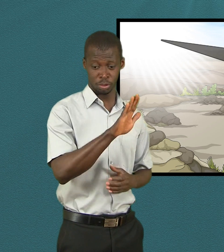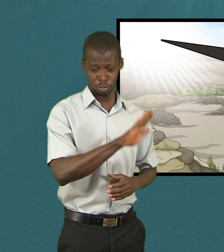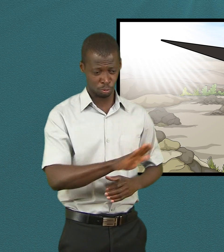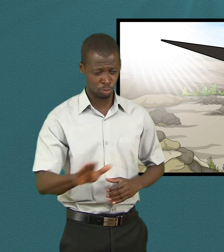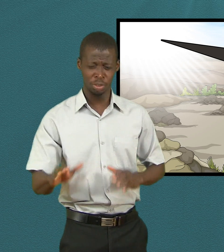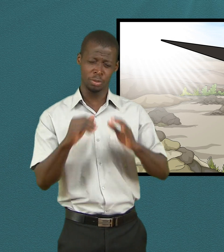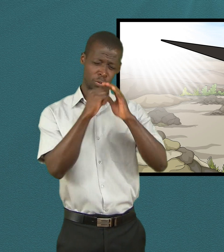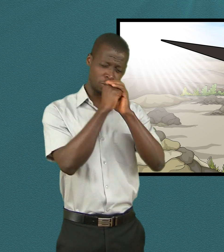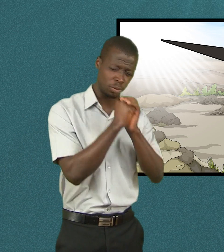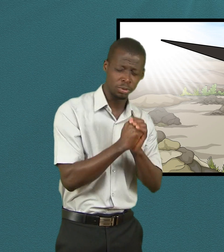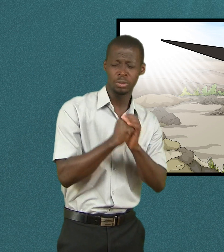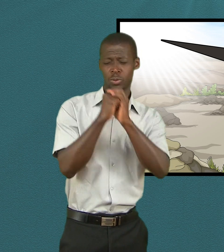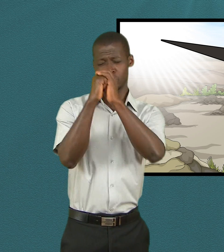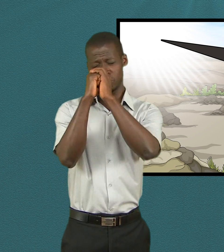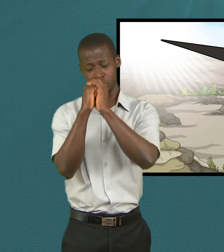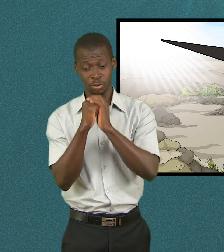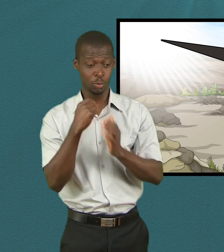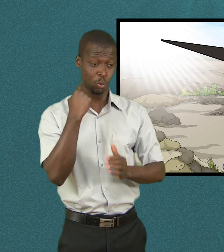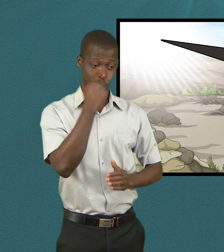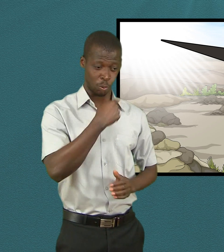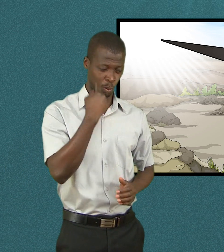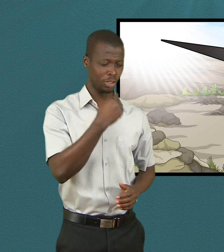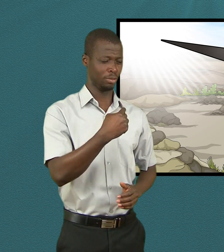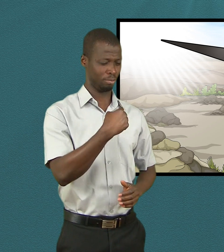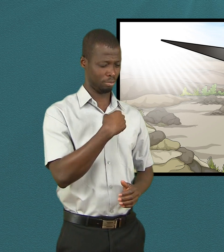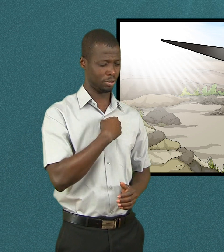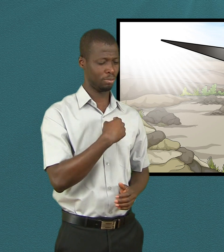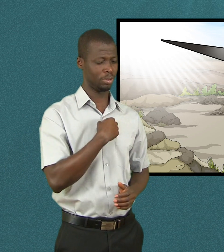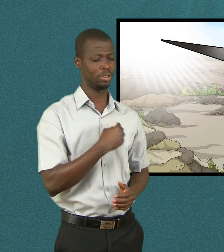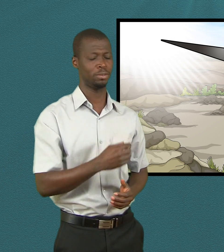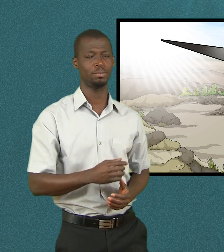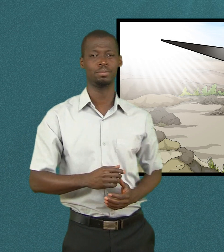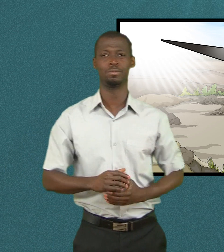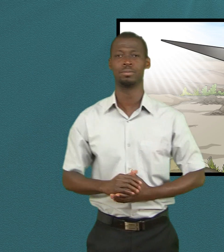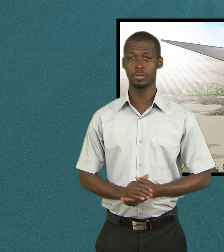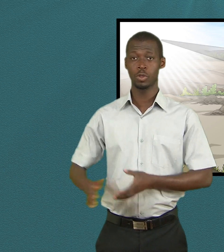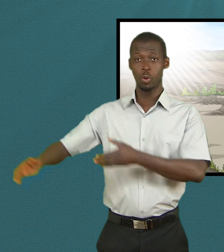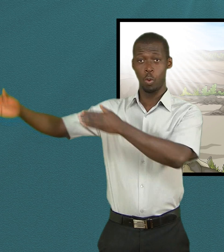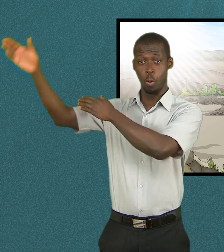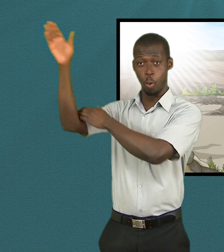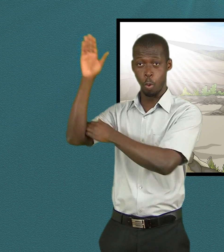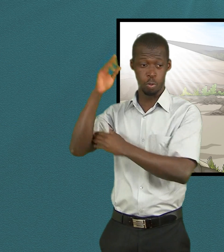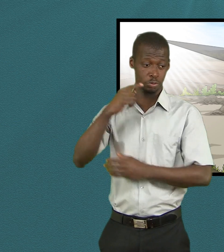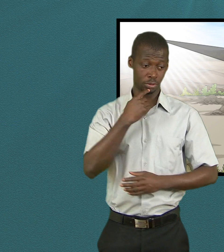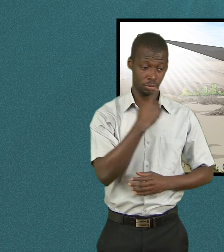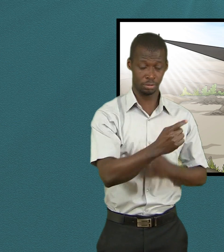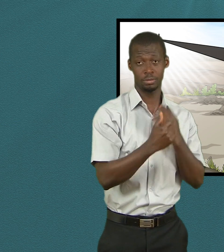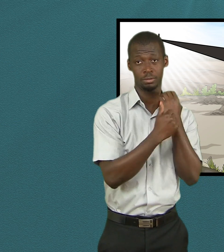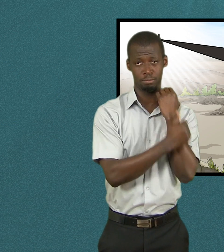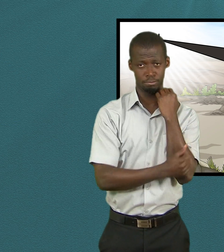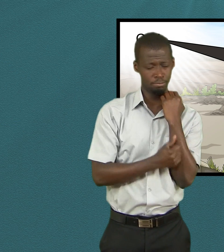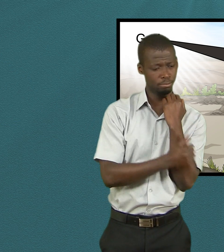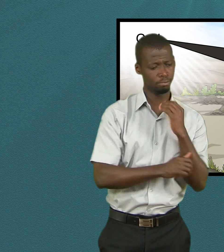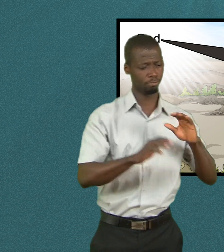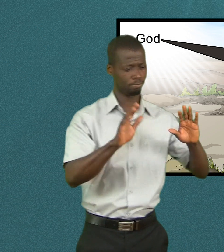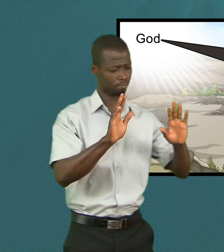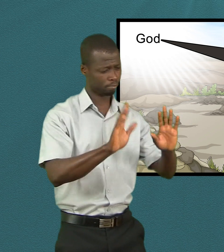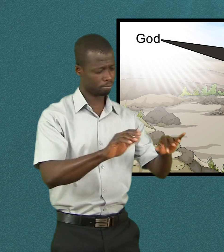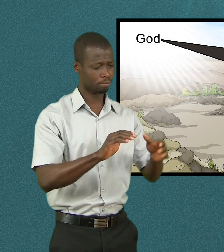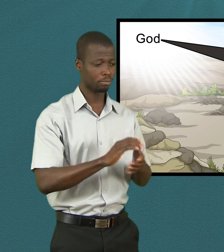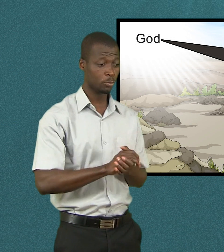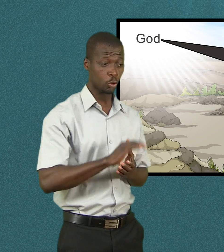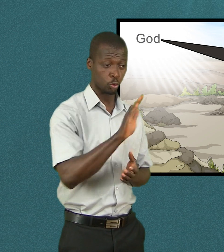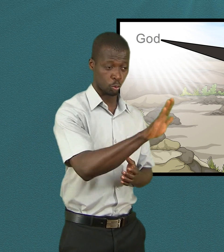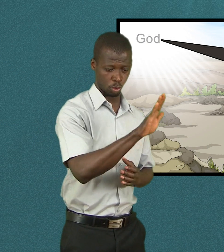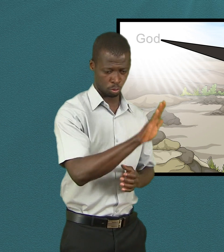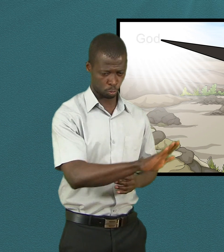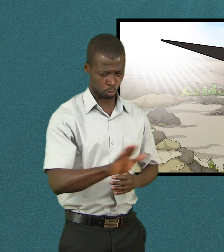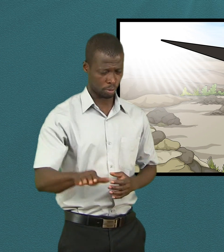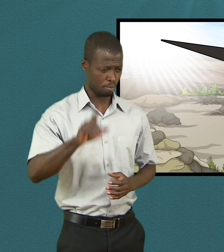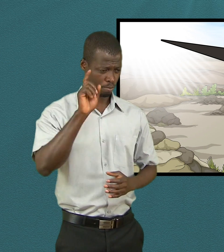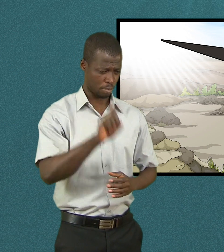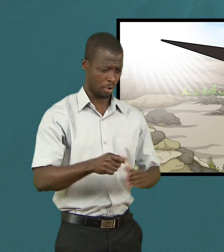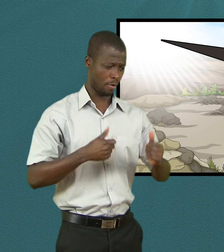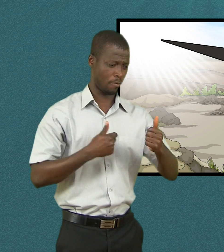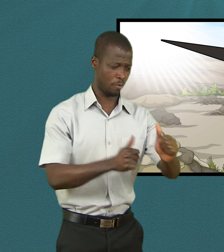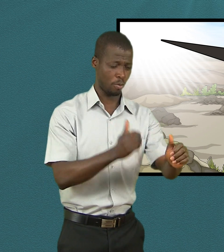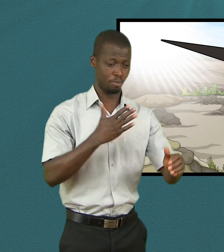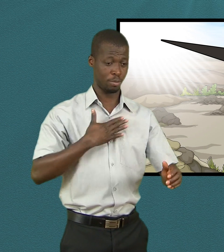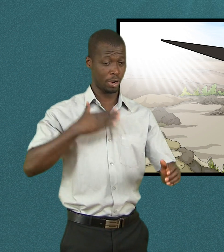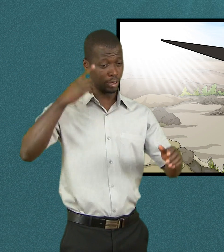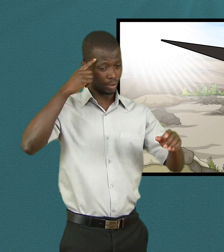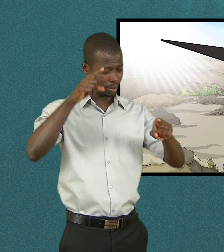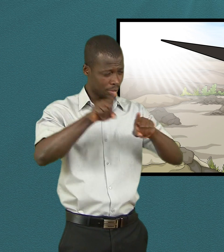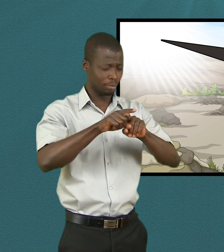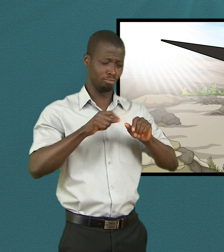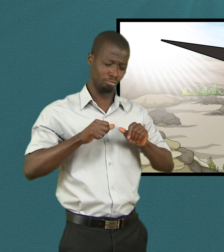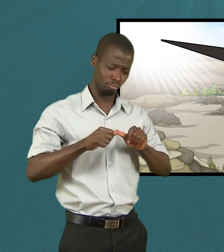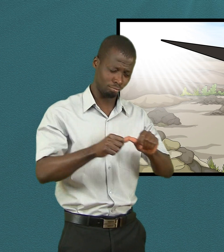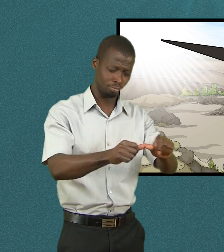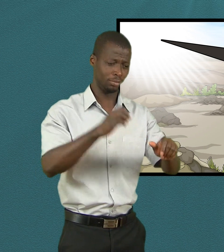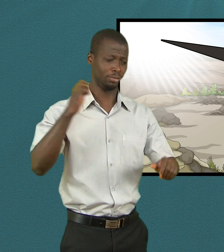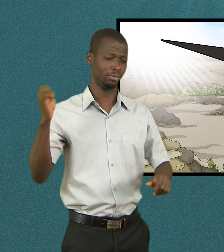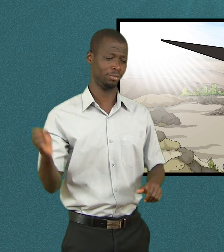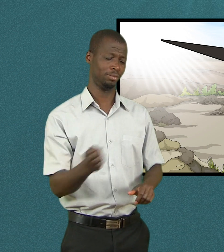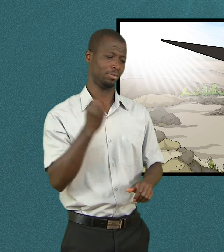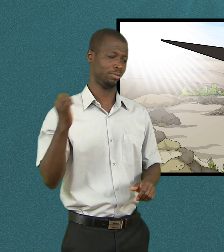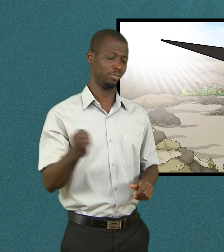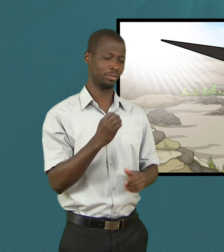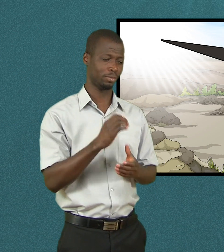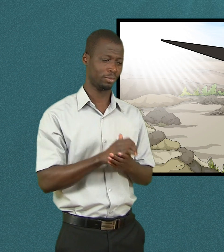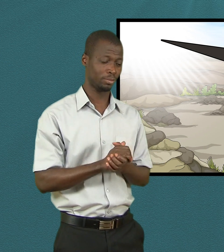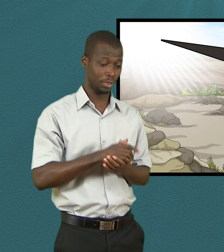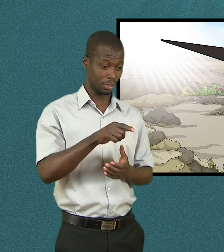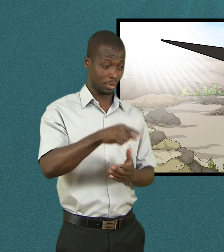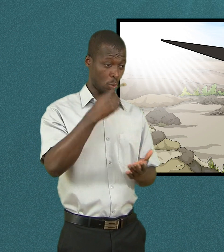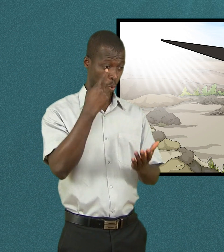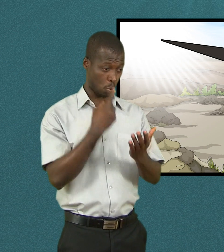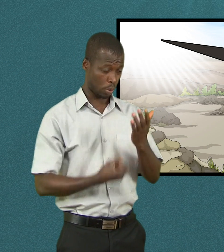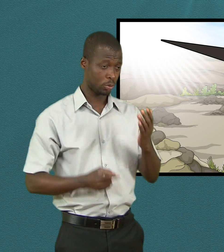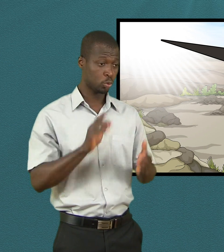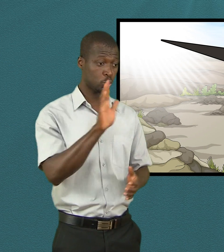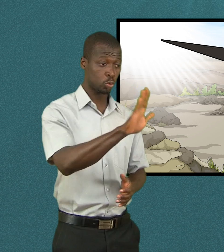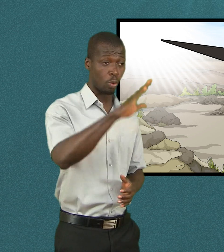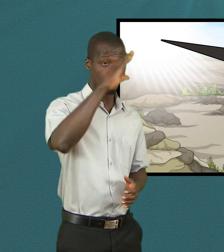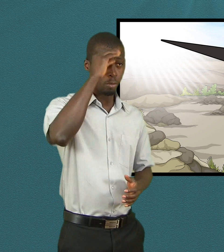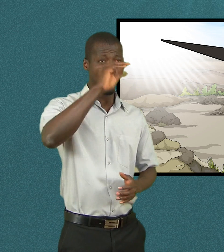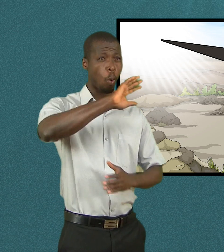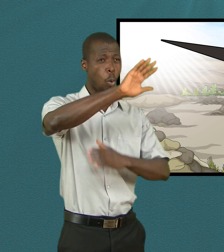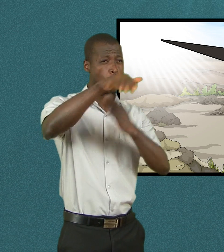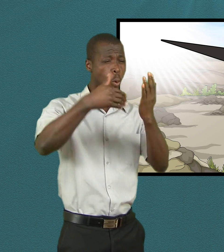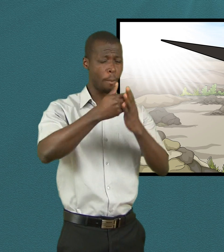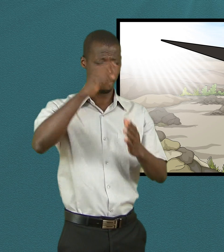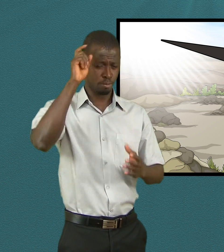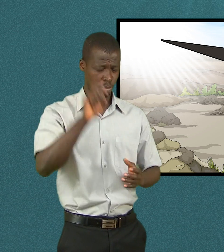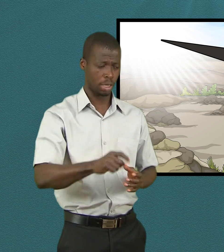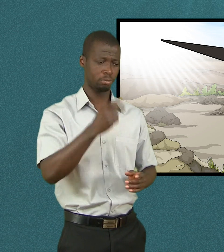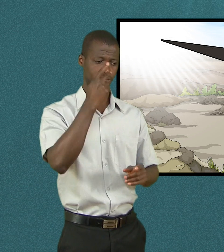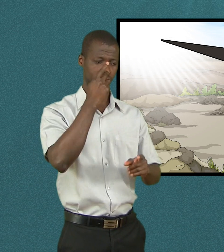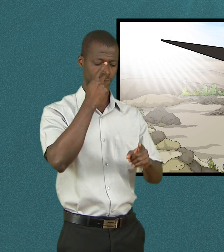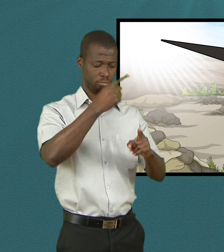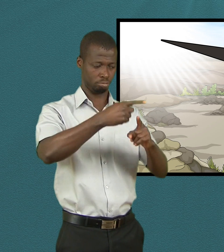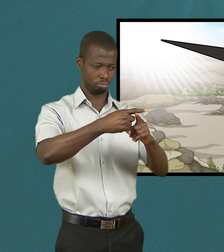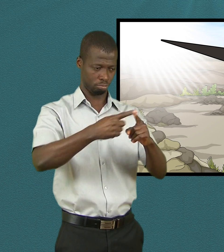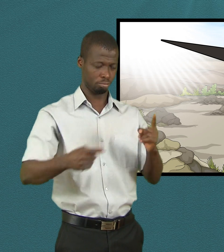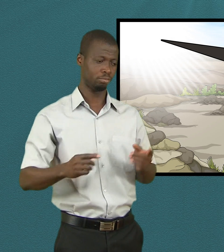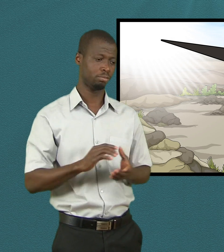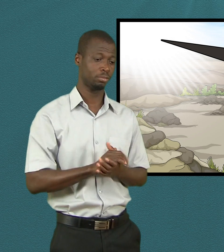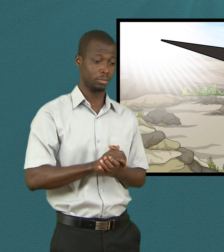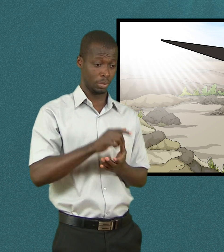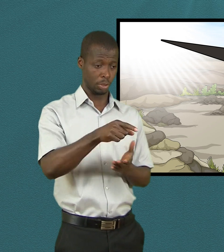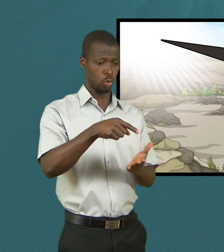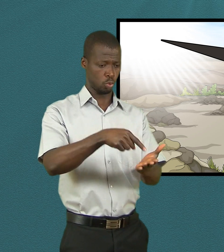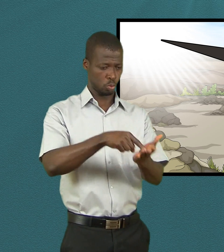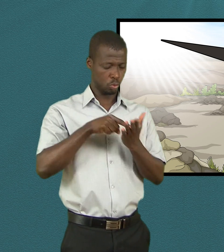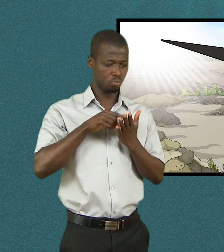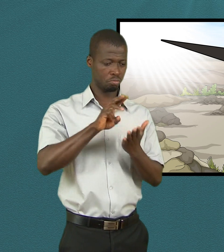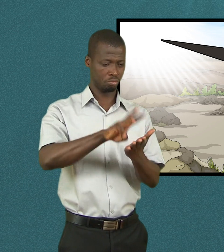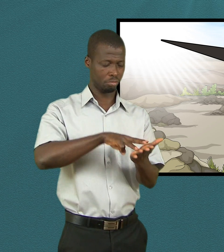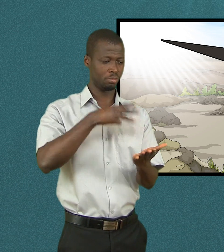God also said to Abraham, “You must keep My covenant—you and your descendants in the generations after you. This is My covenant with you and your descendants after you, which you are to keep: Every male among you must be circumcised.